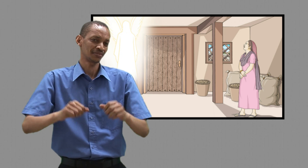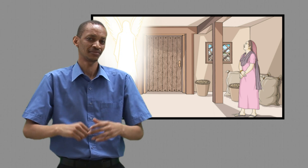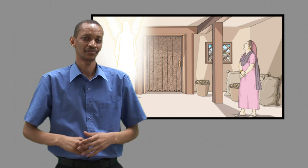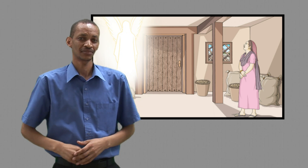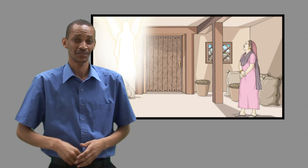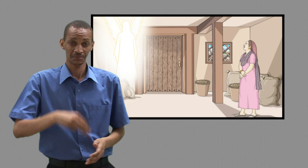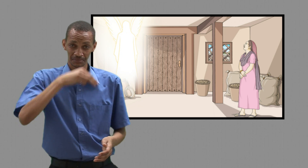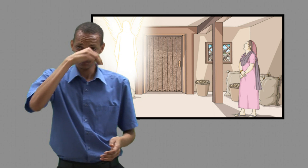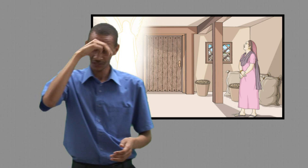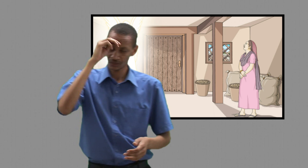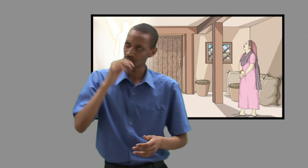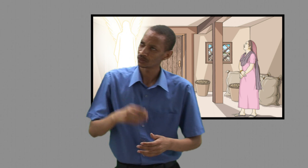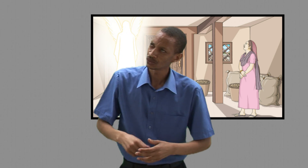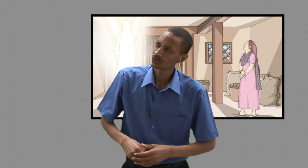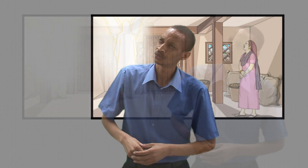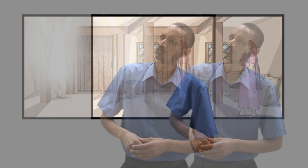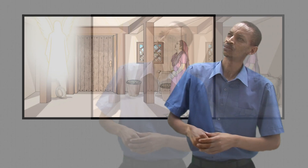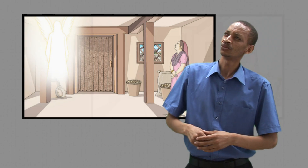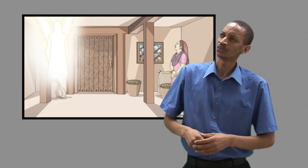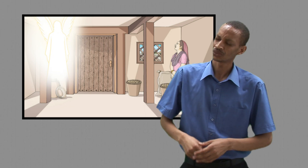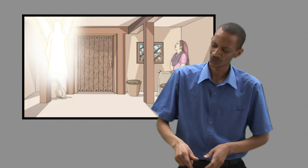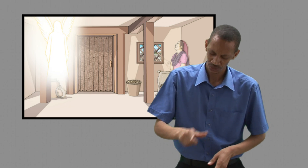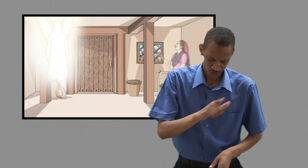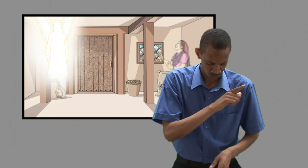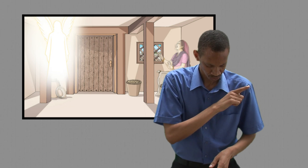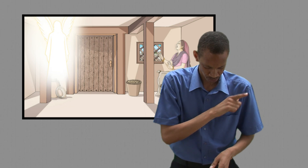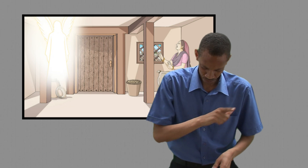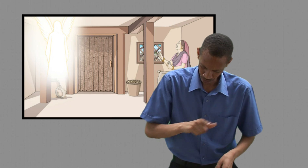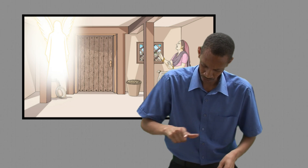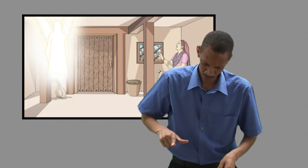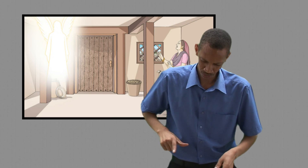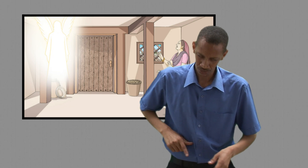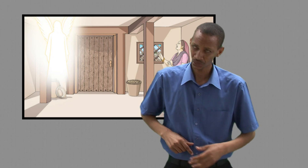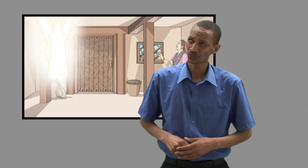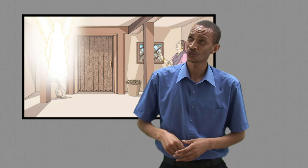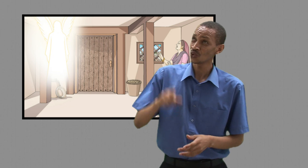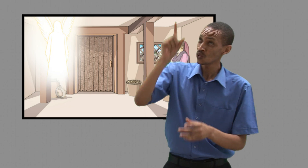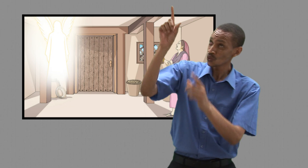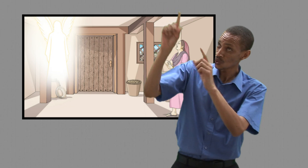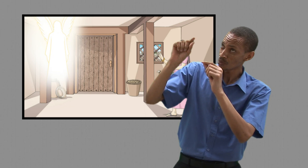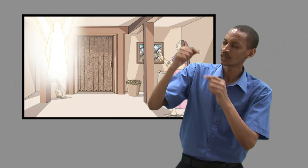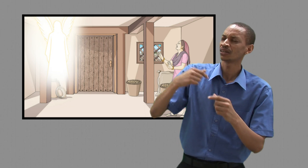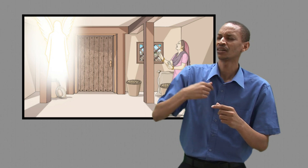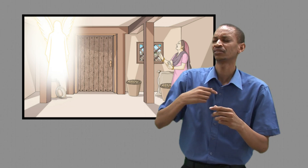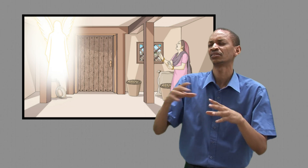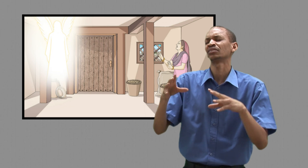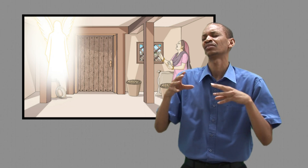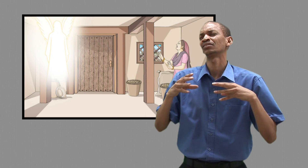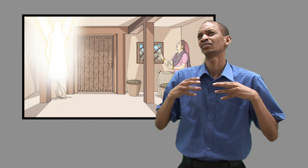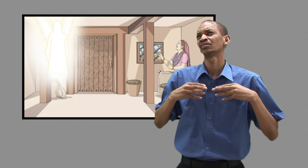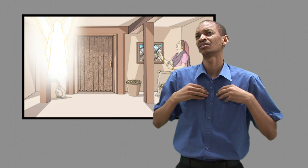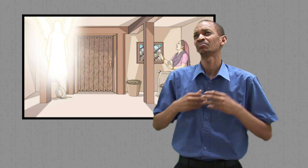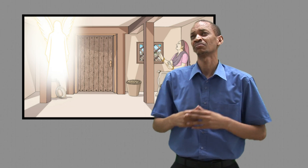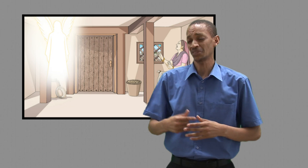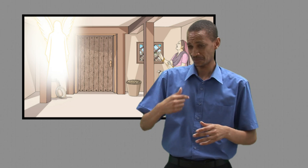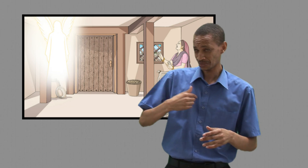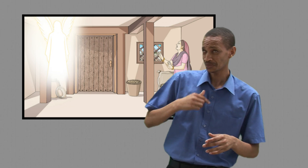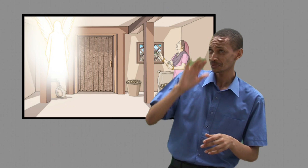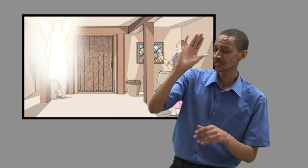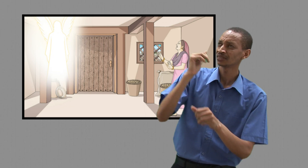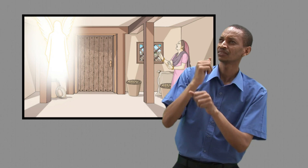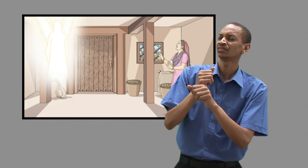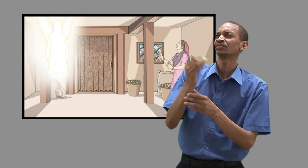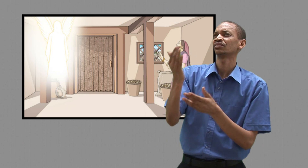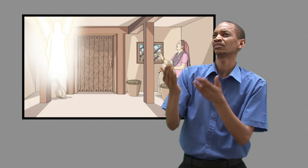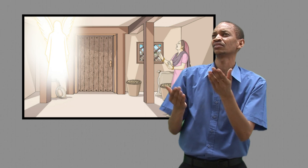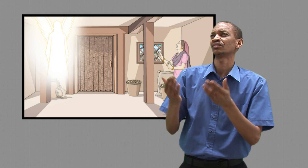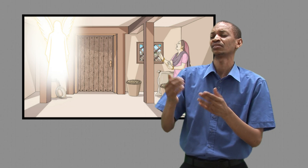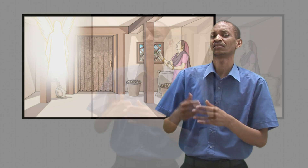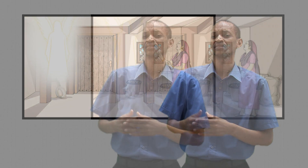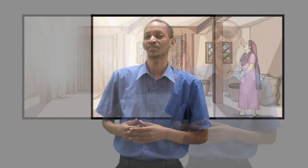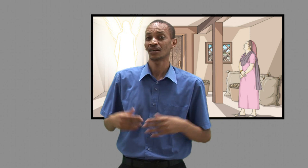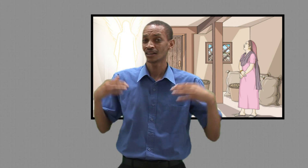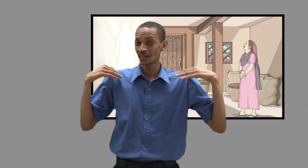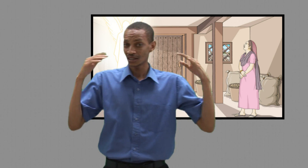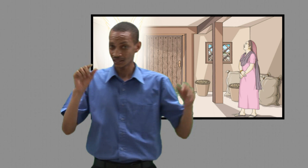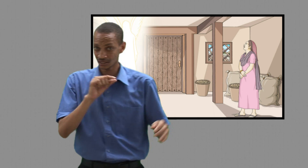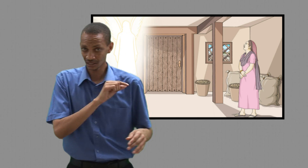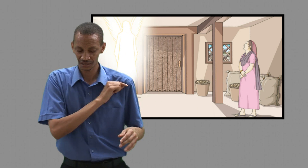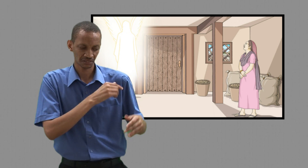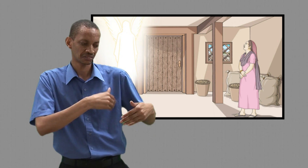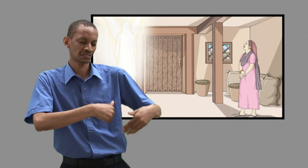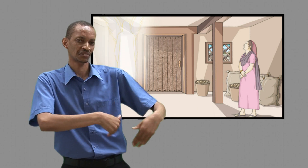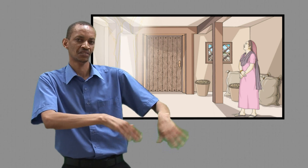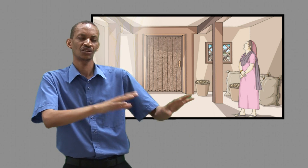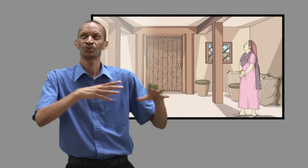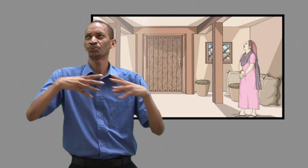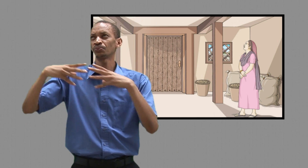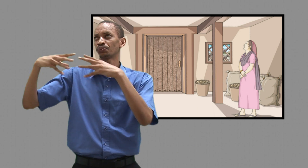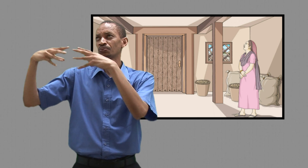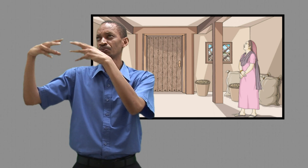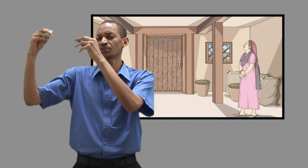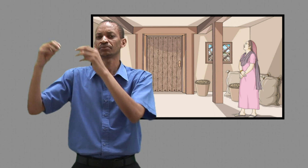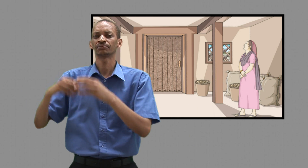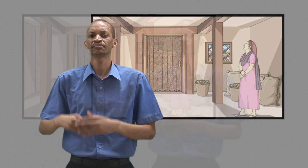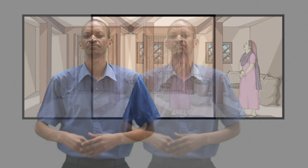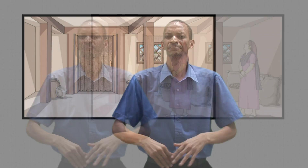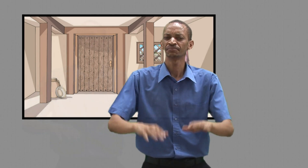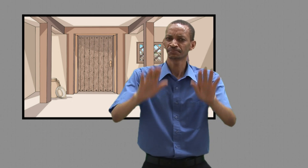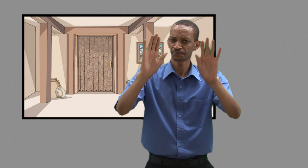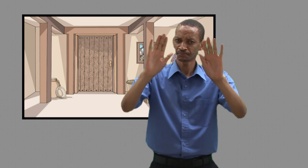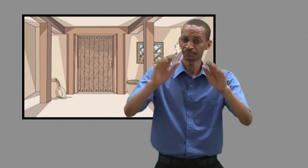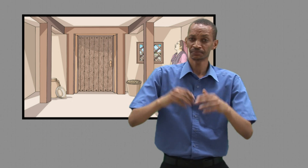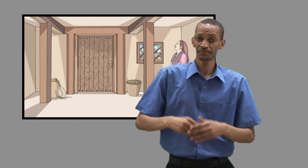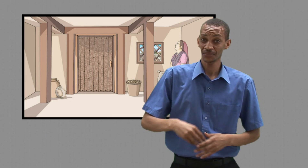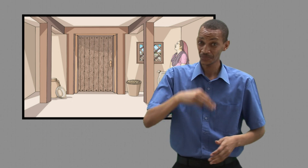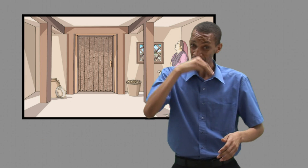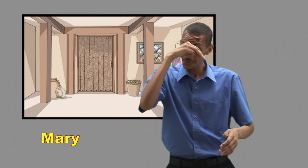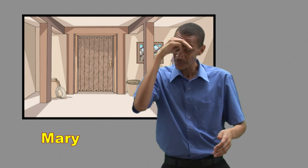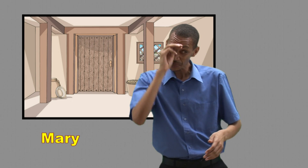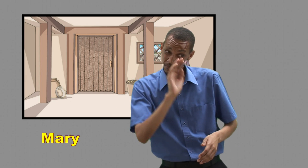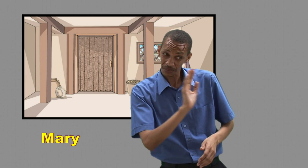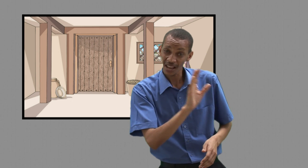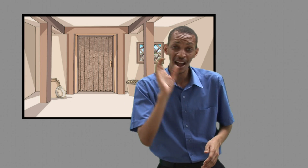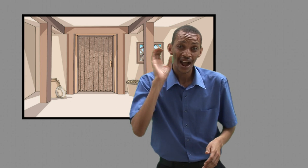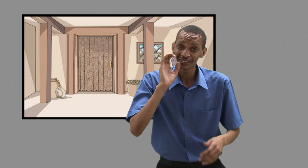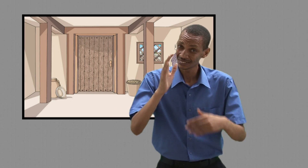“I am the Lord’s servant,” Mary answered. “May it happen to me according to your word.”